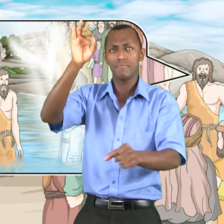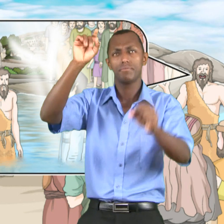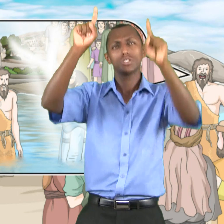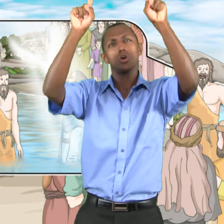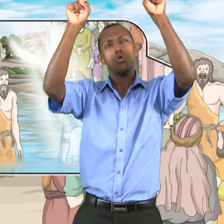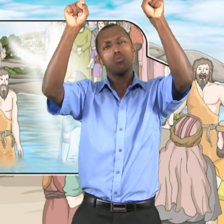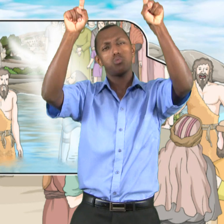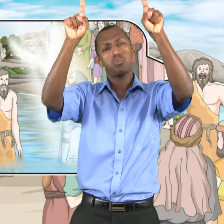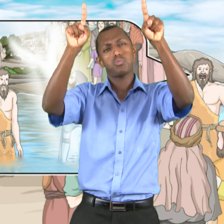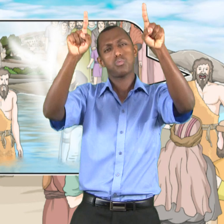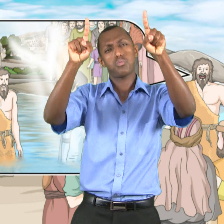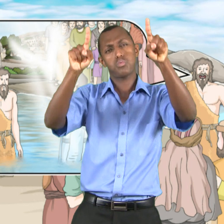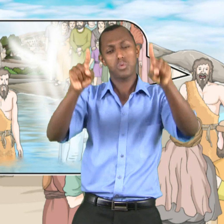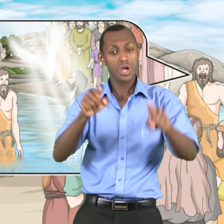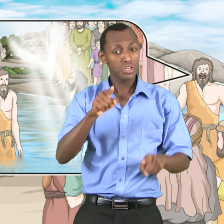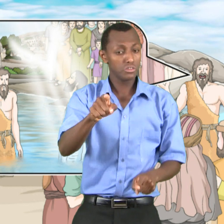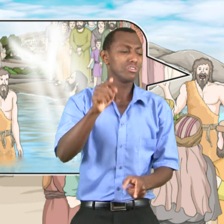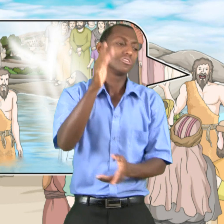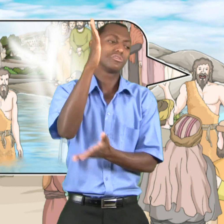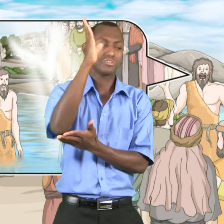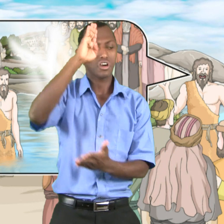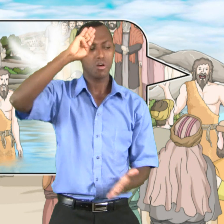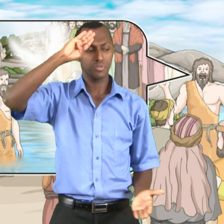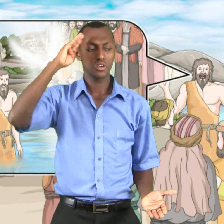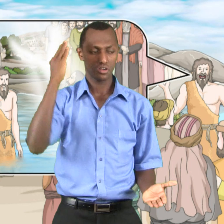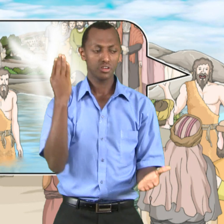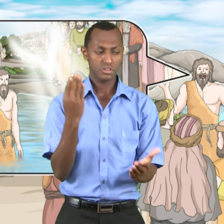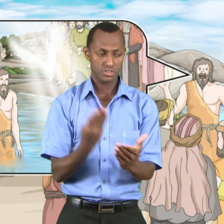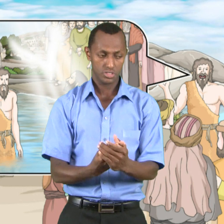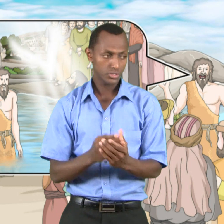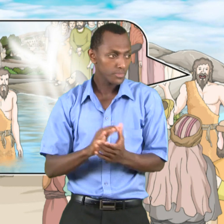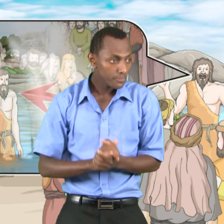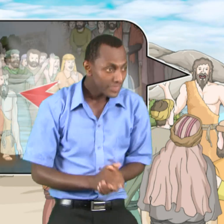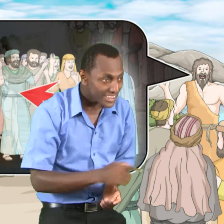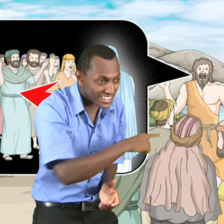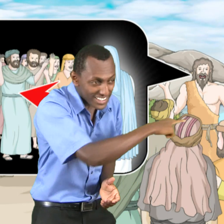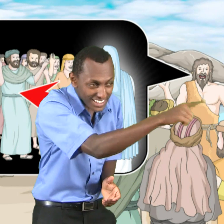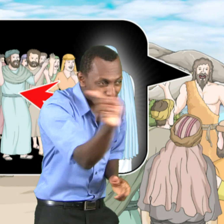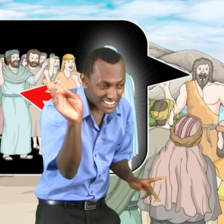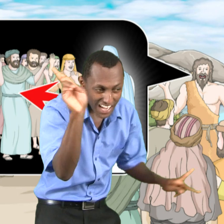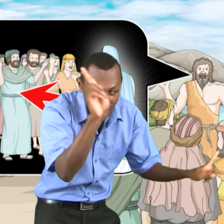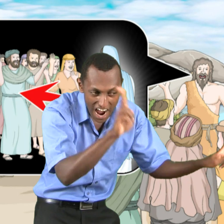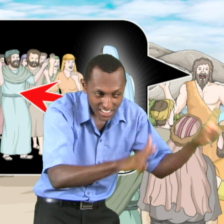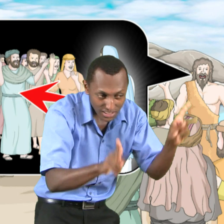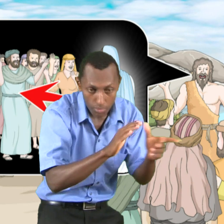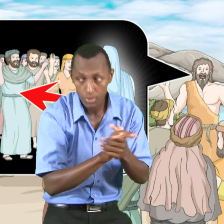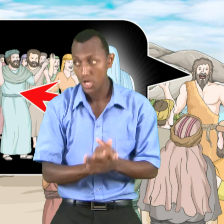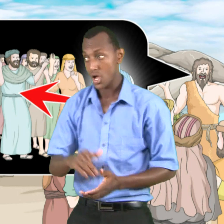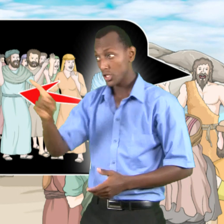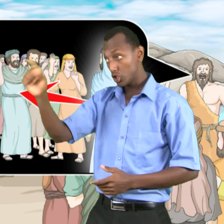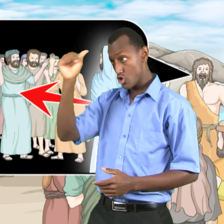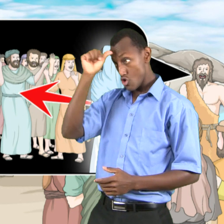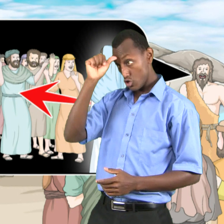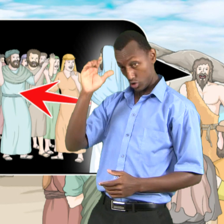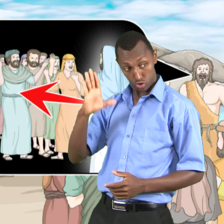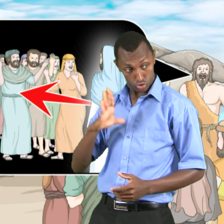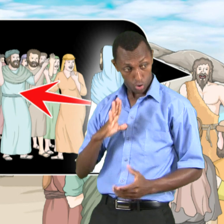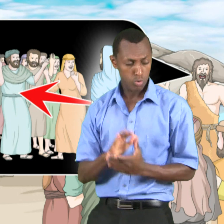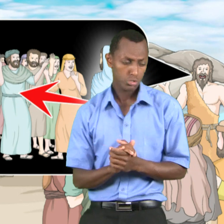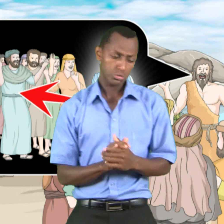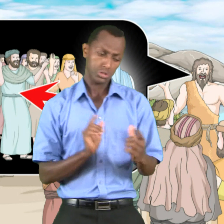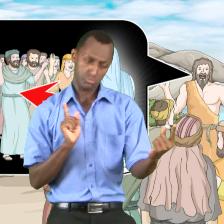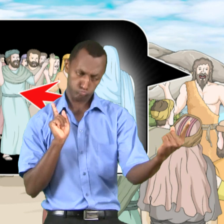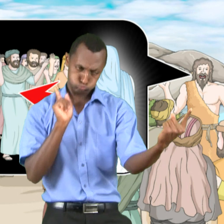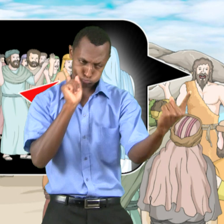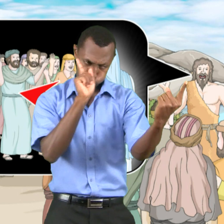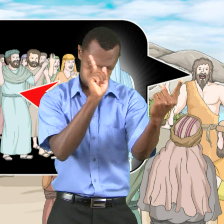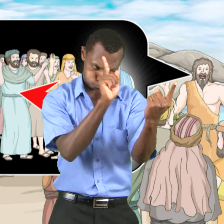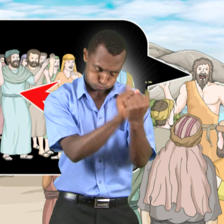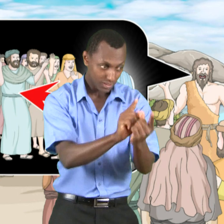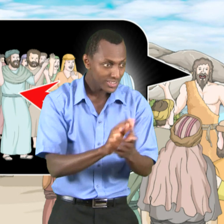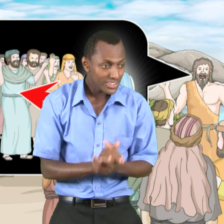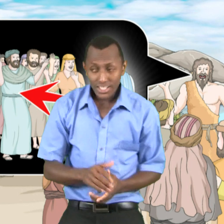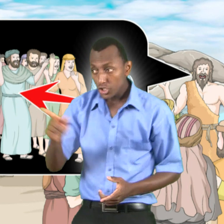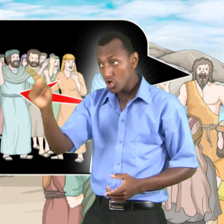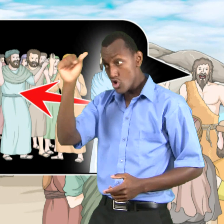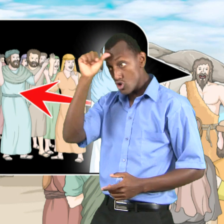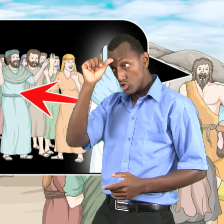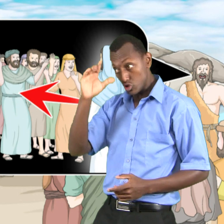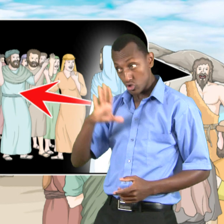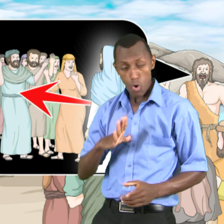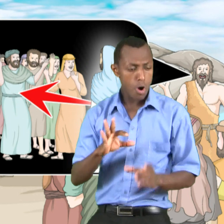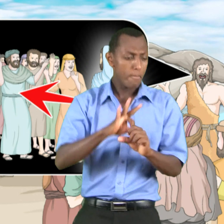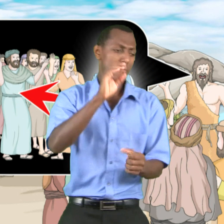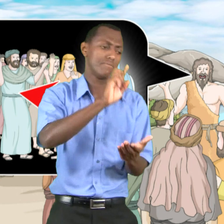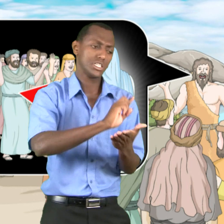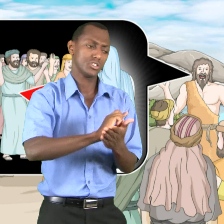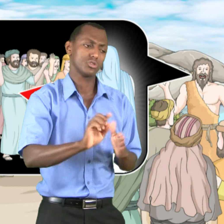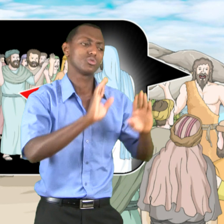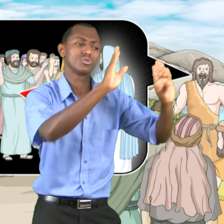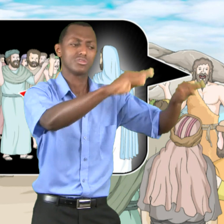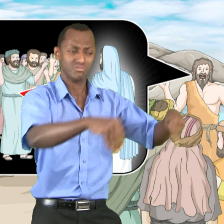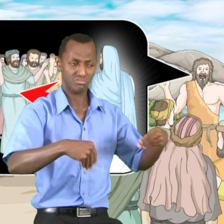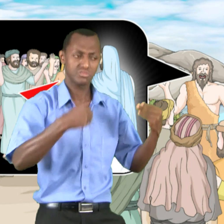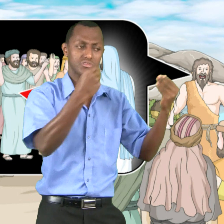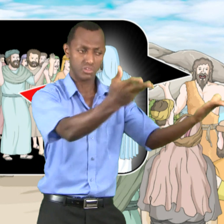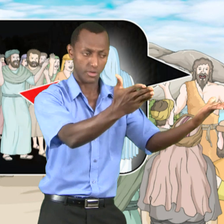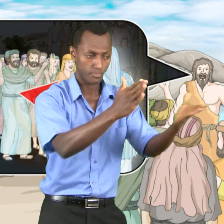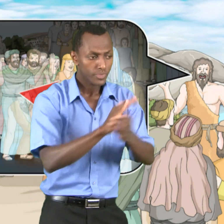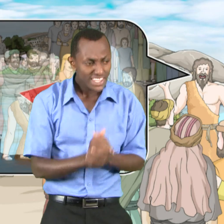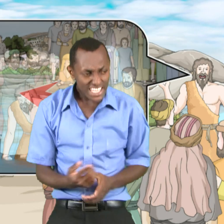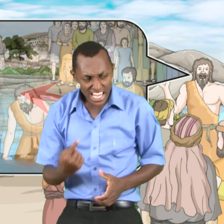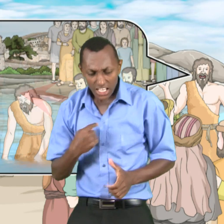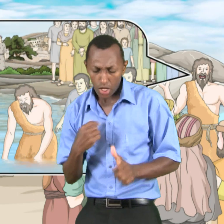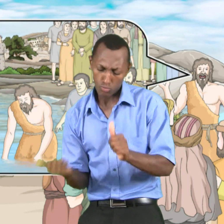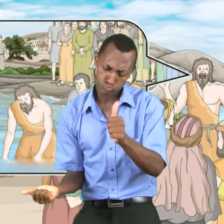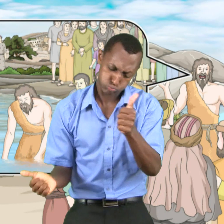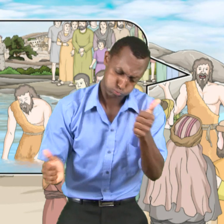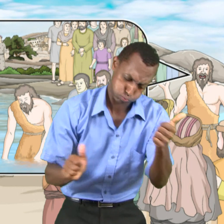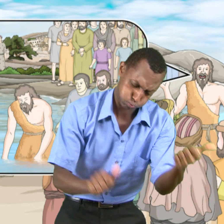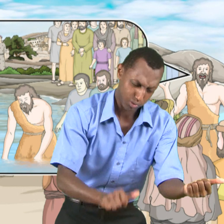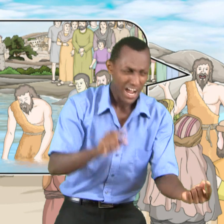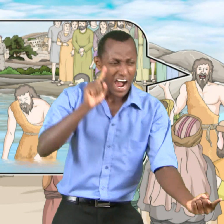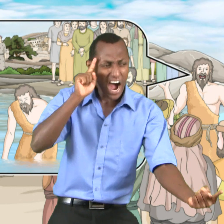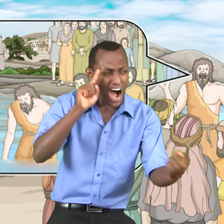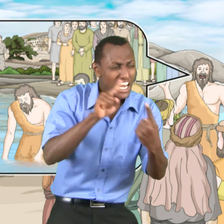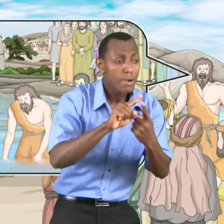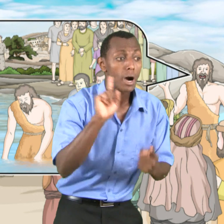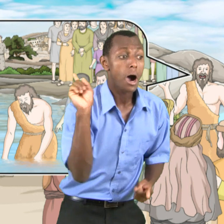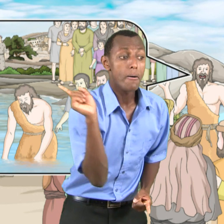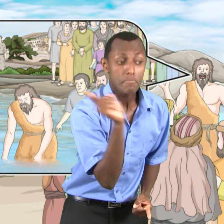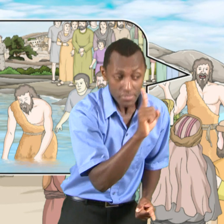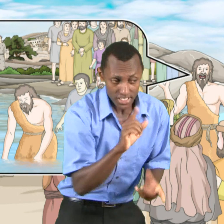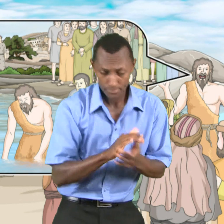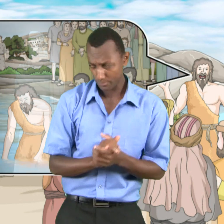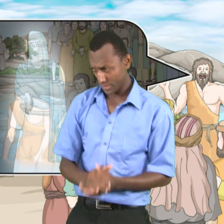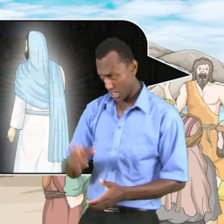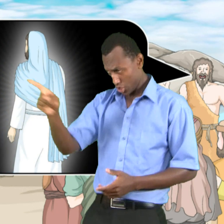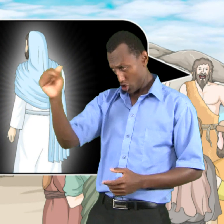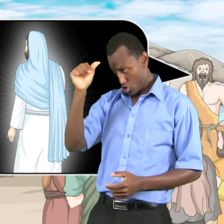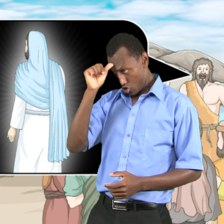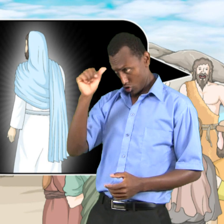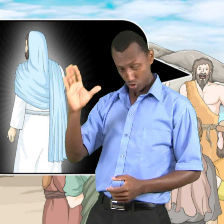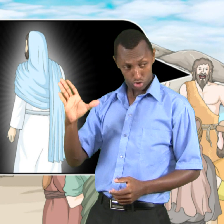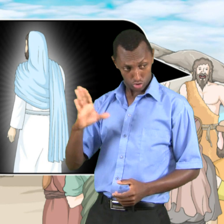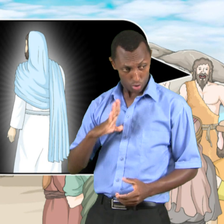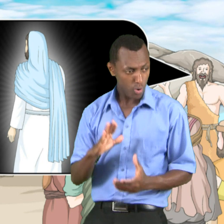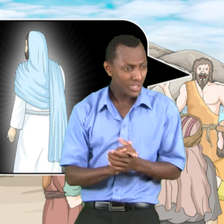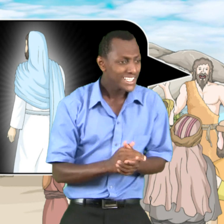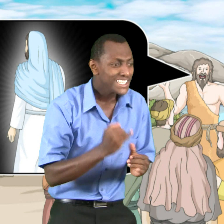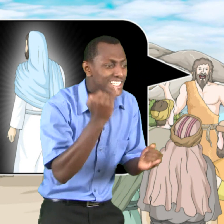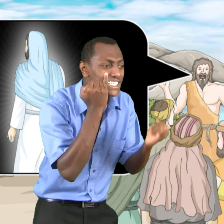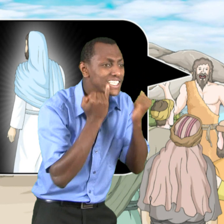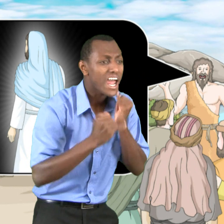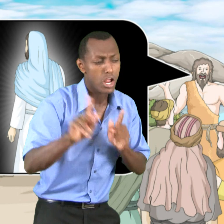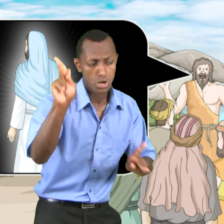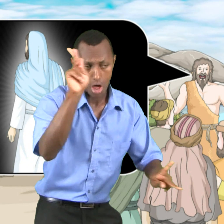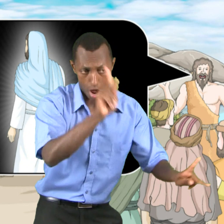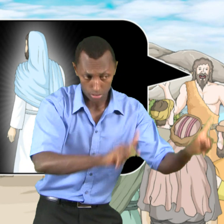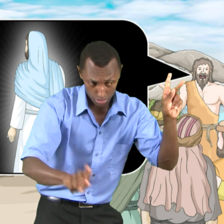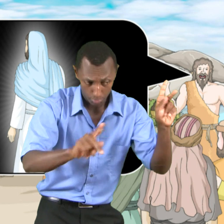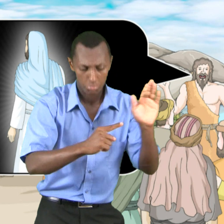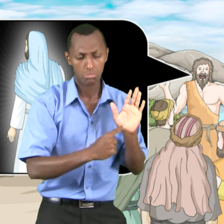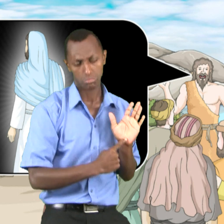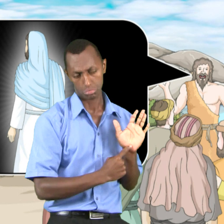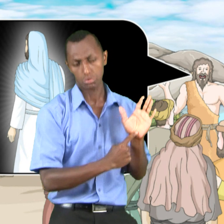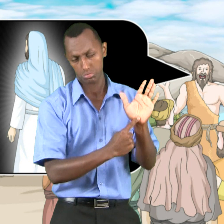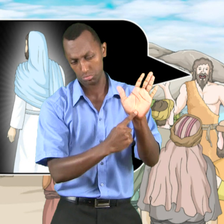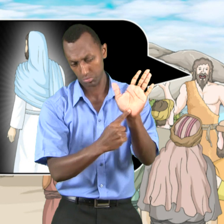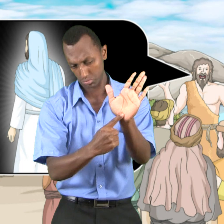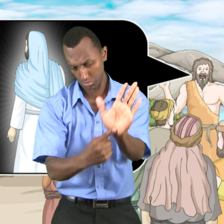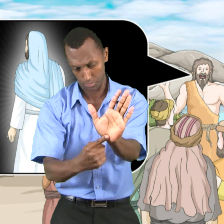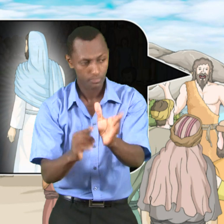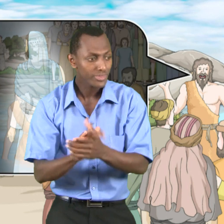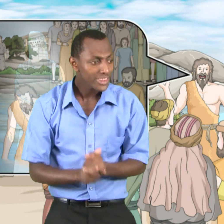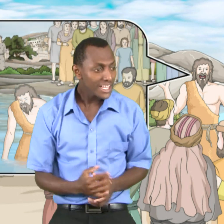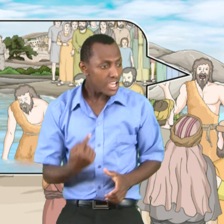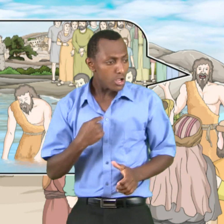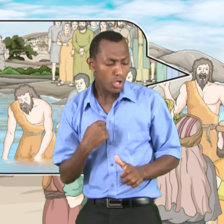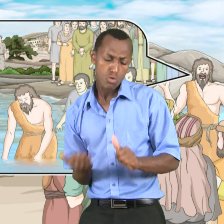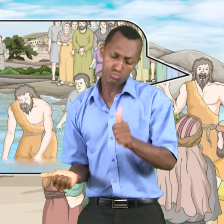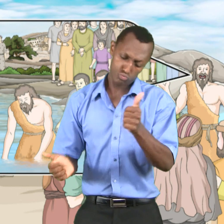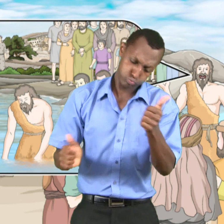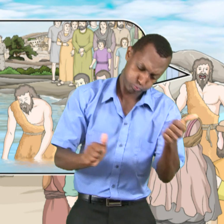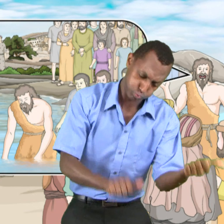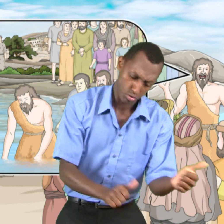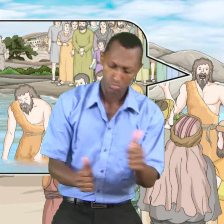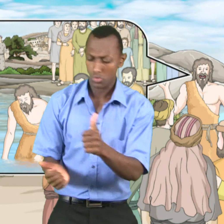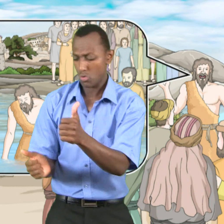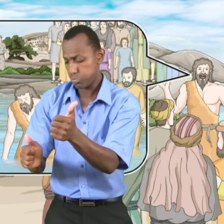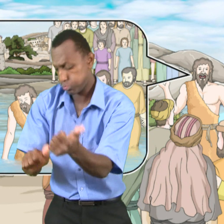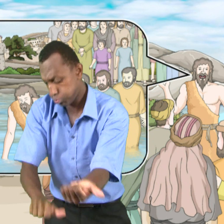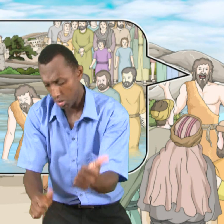Then John testified, “I saw the Spirit descending from heaven like a dove and resting on Him.